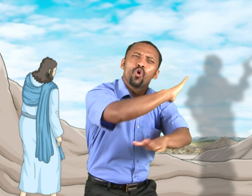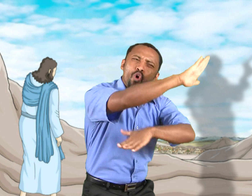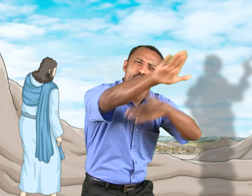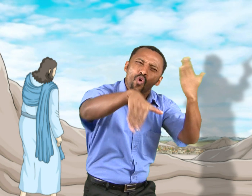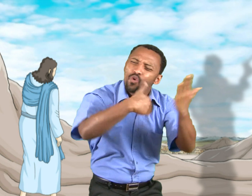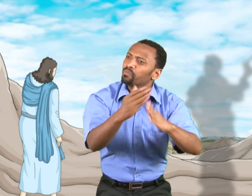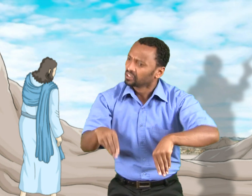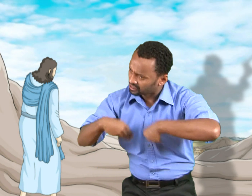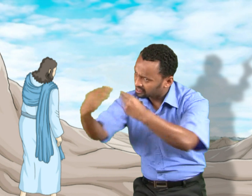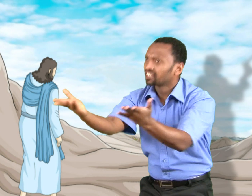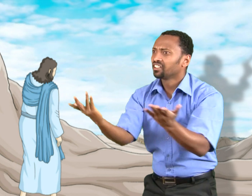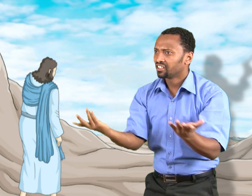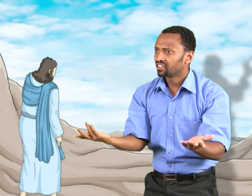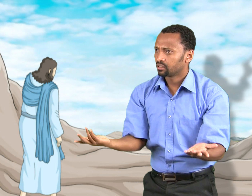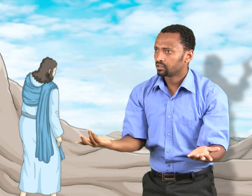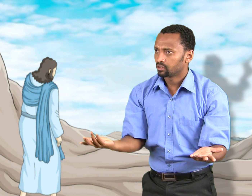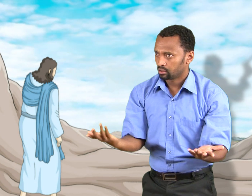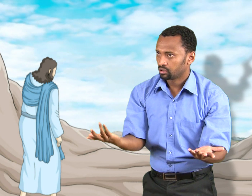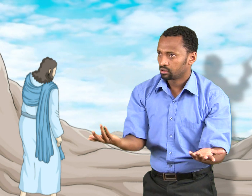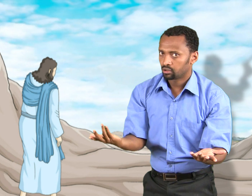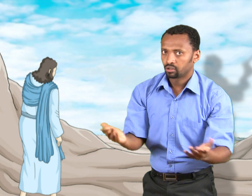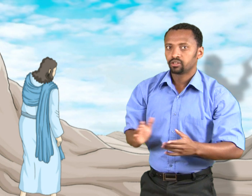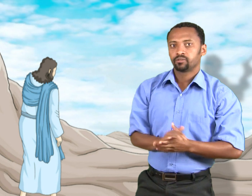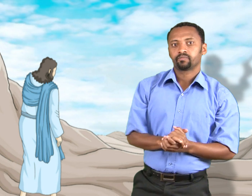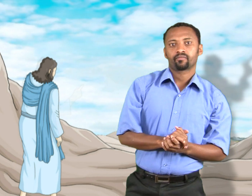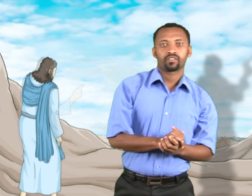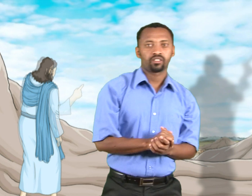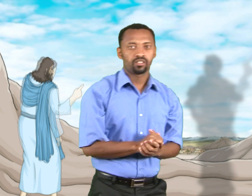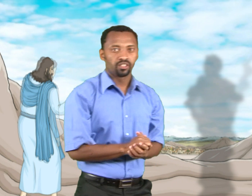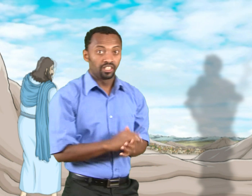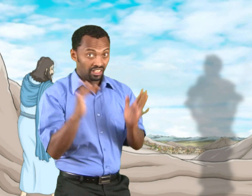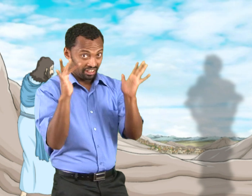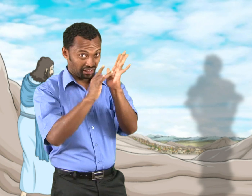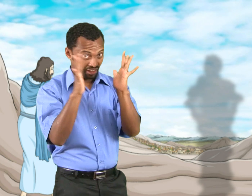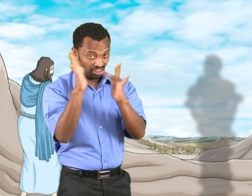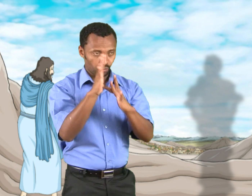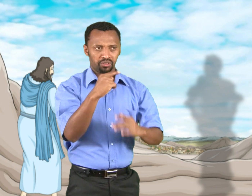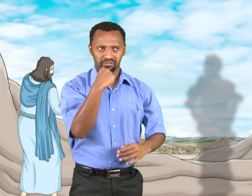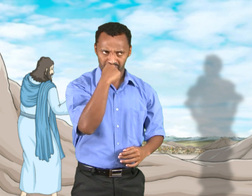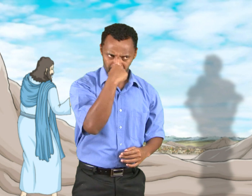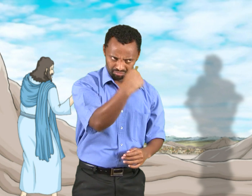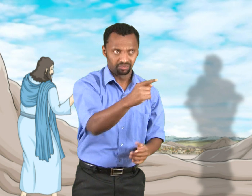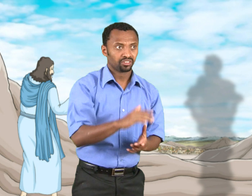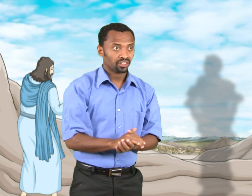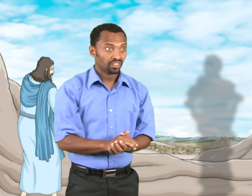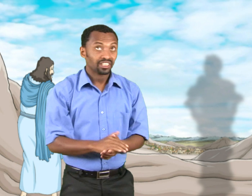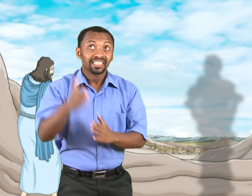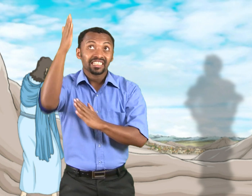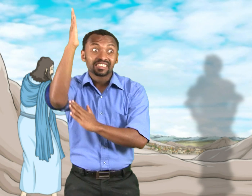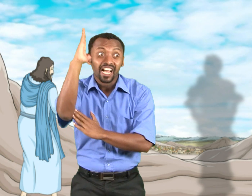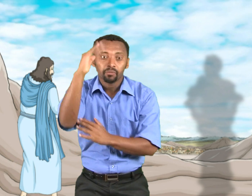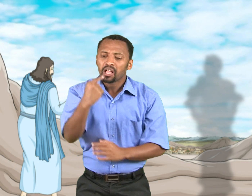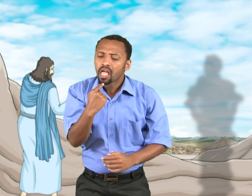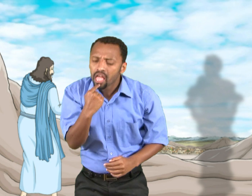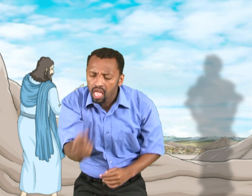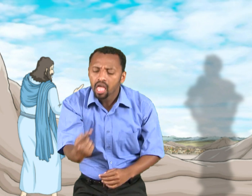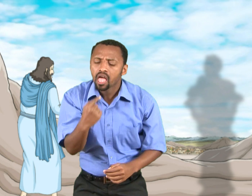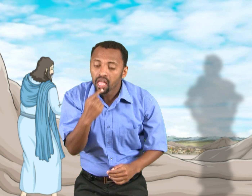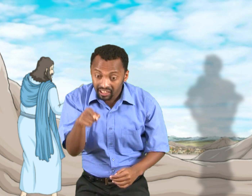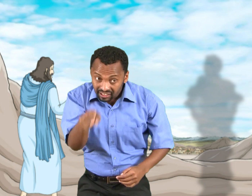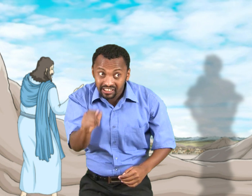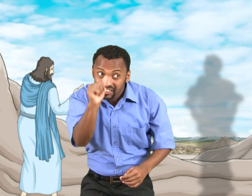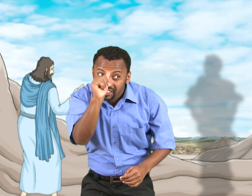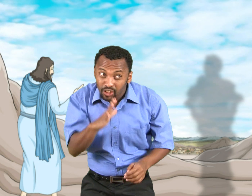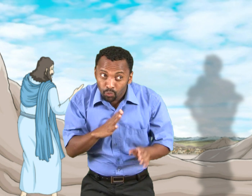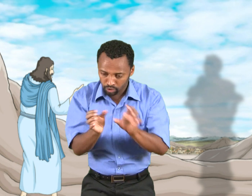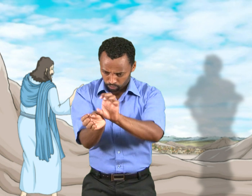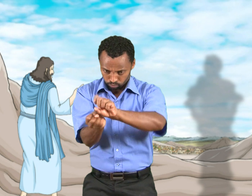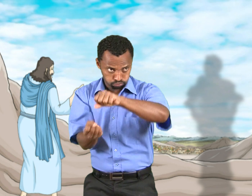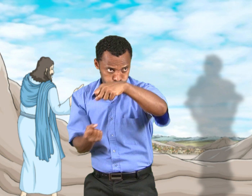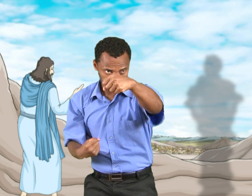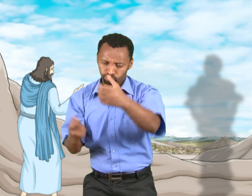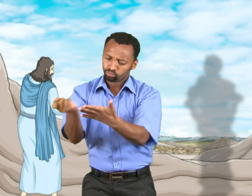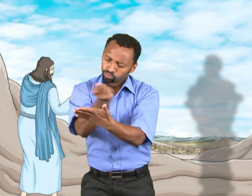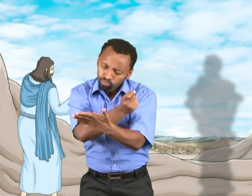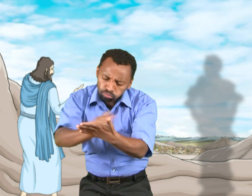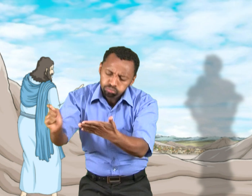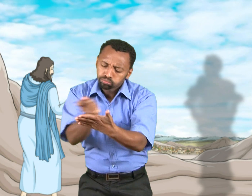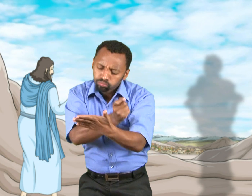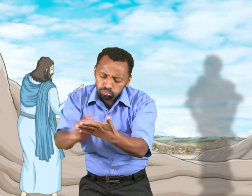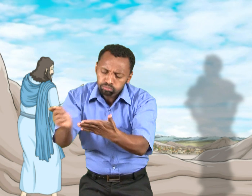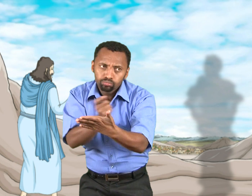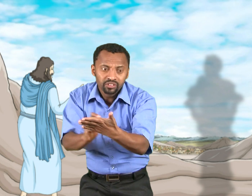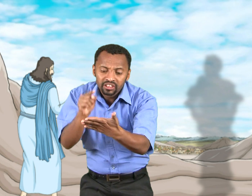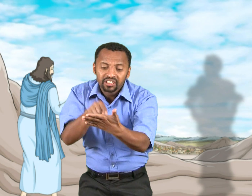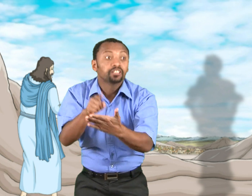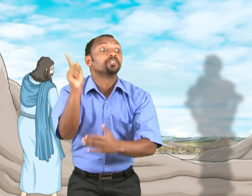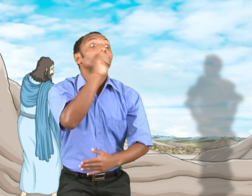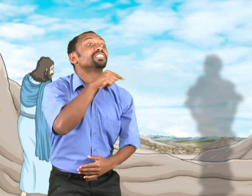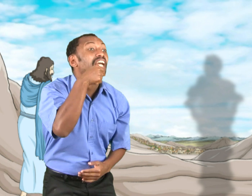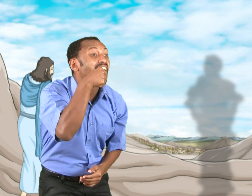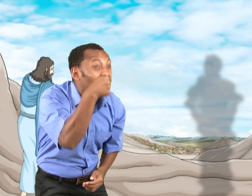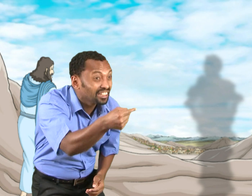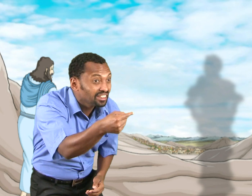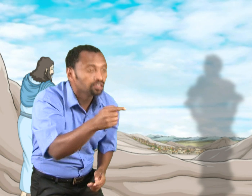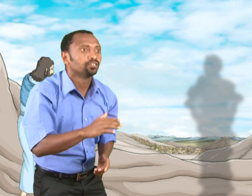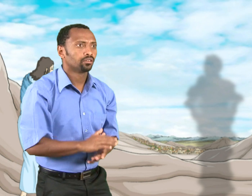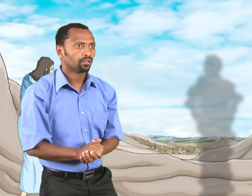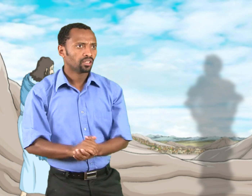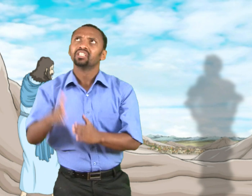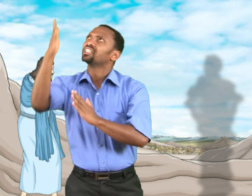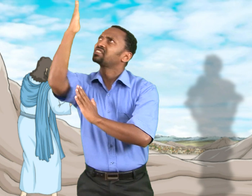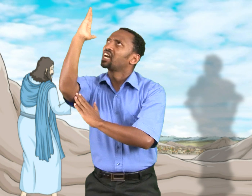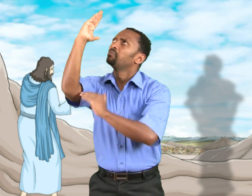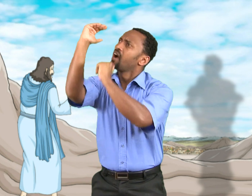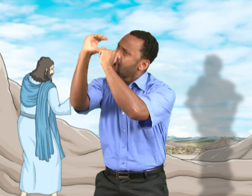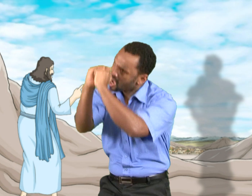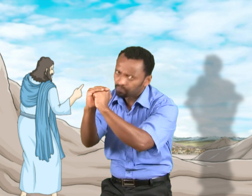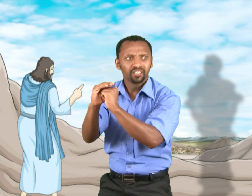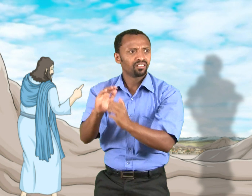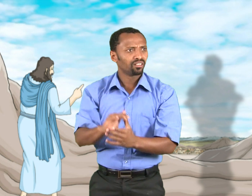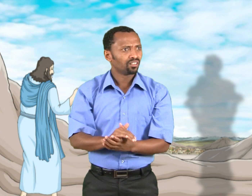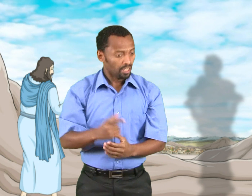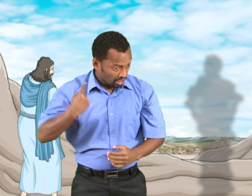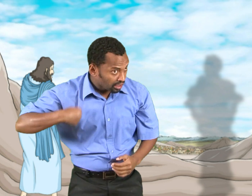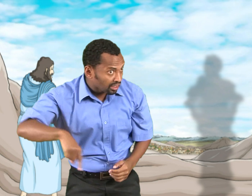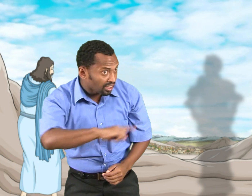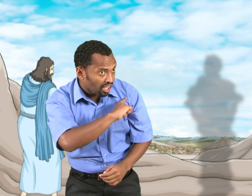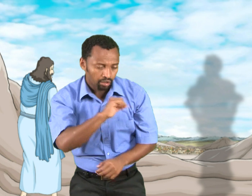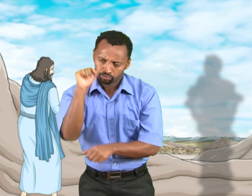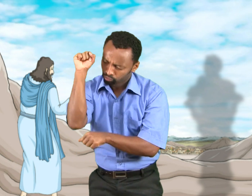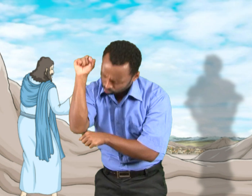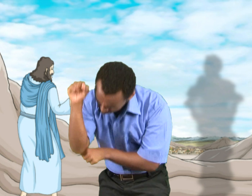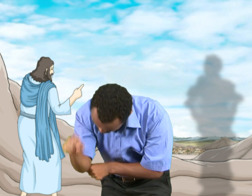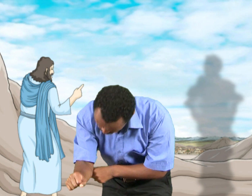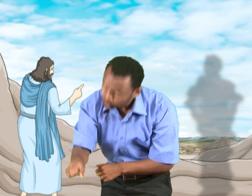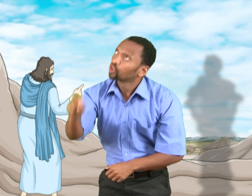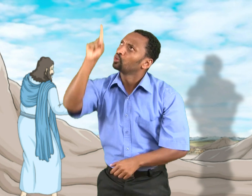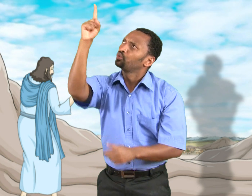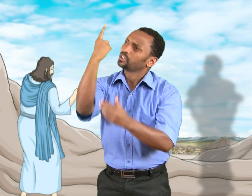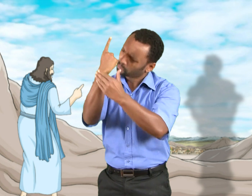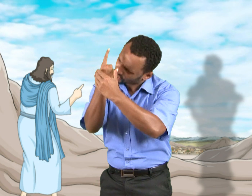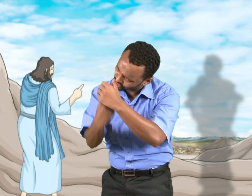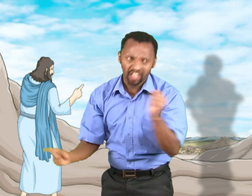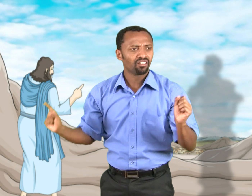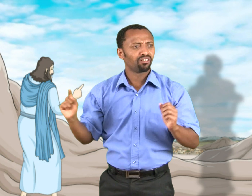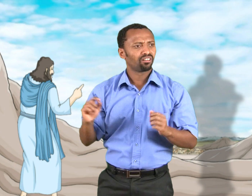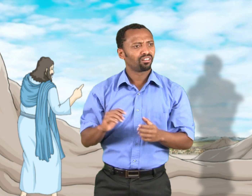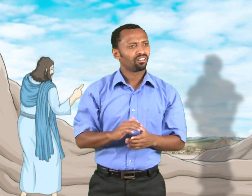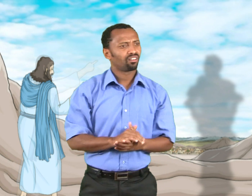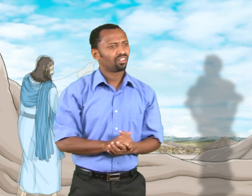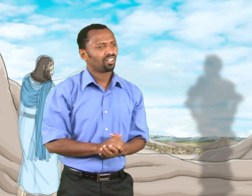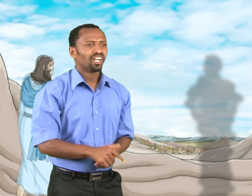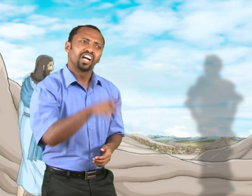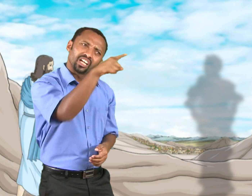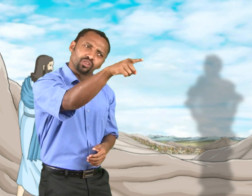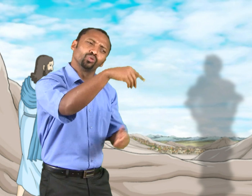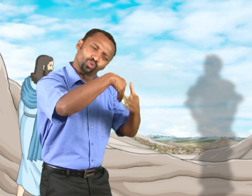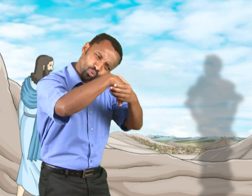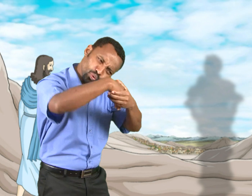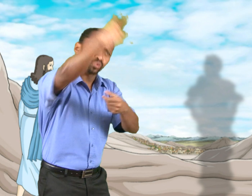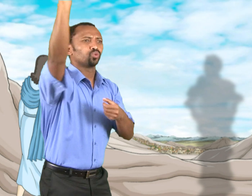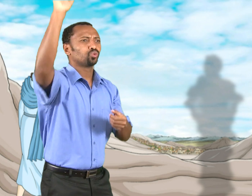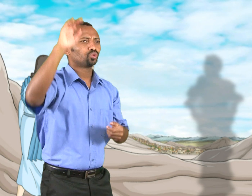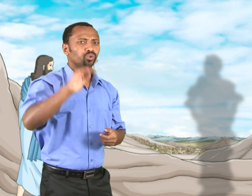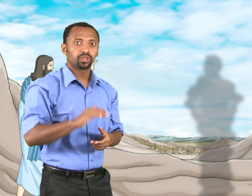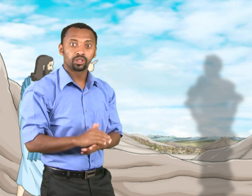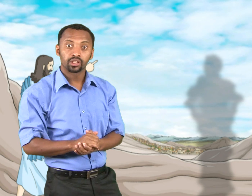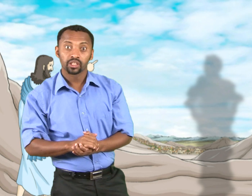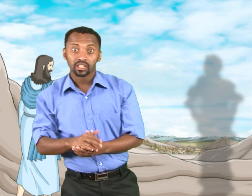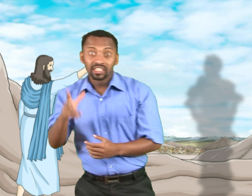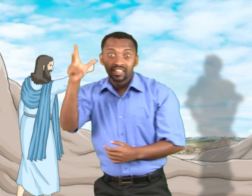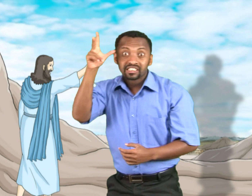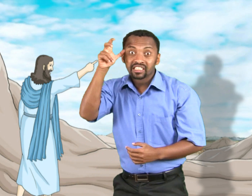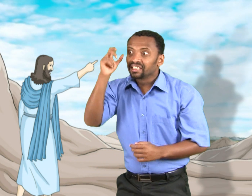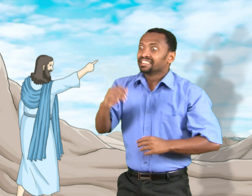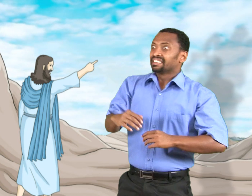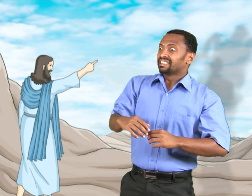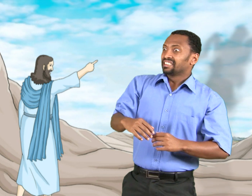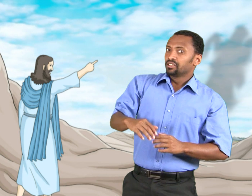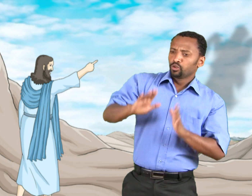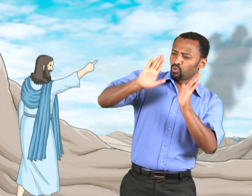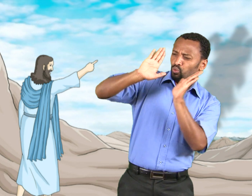“All this I will give You,” he said, “if You will fall down and worship me.” “Away from Me, Satan!” Jesus declared.